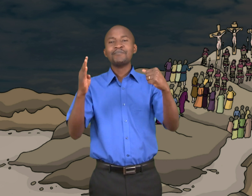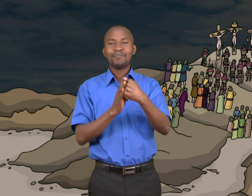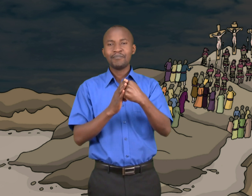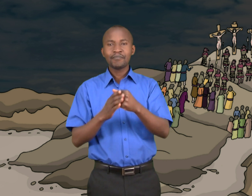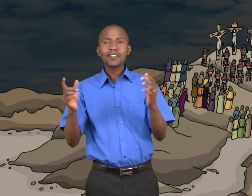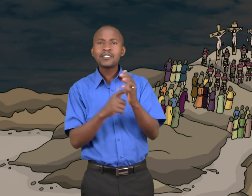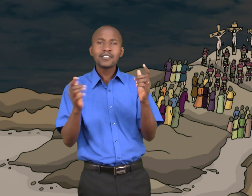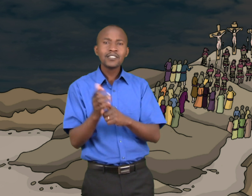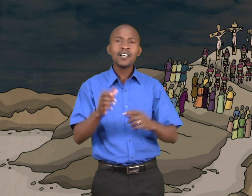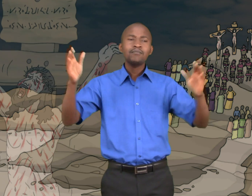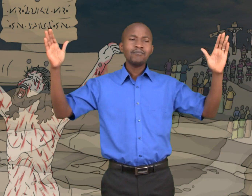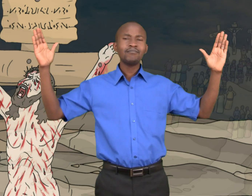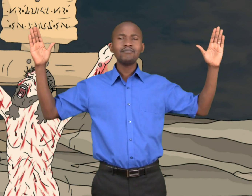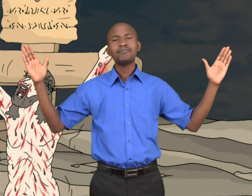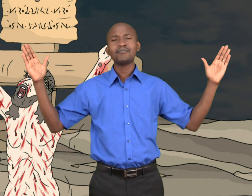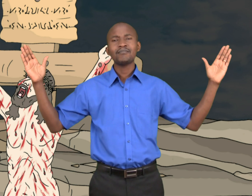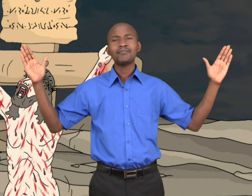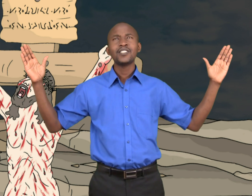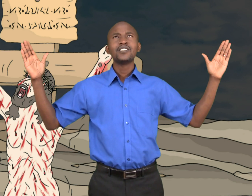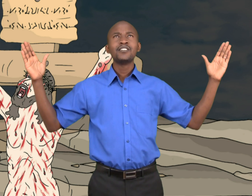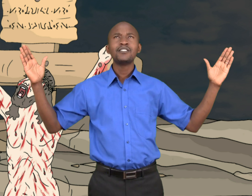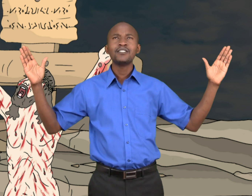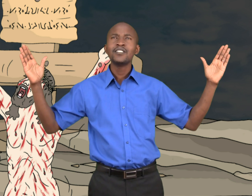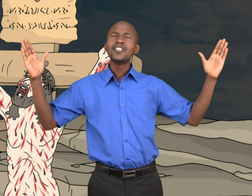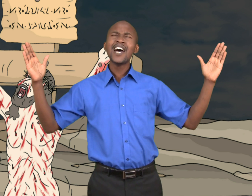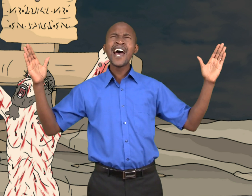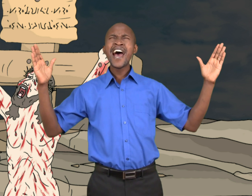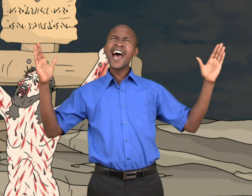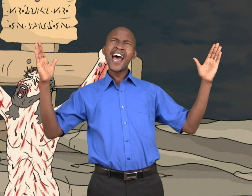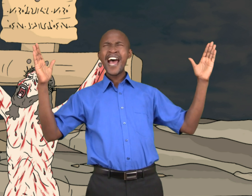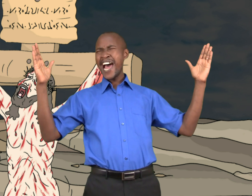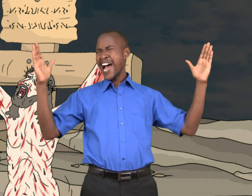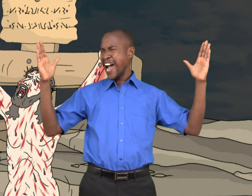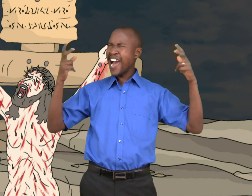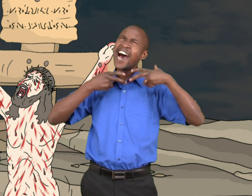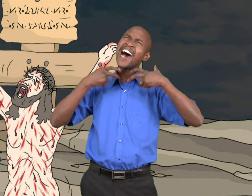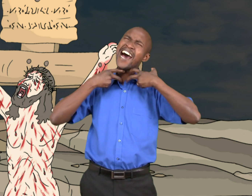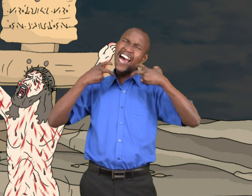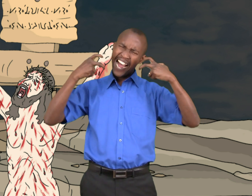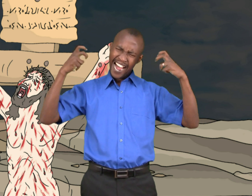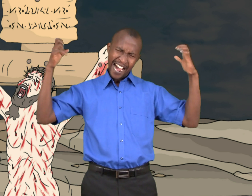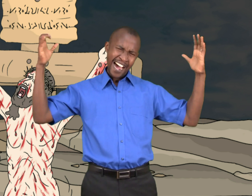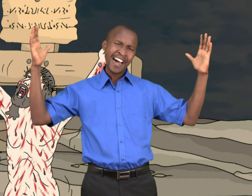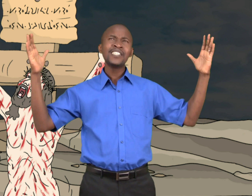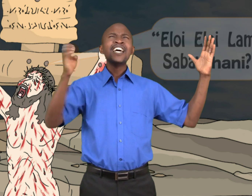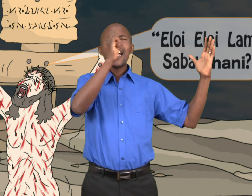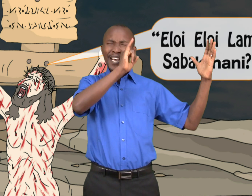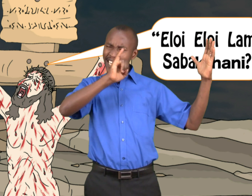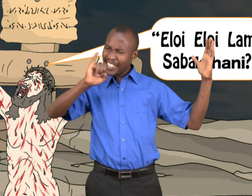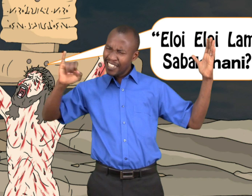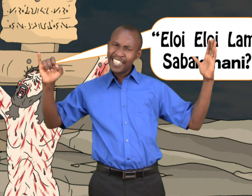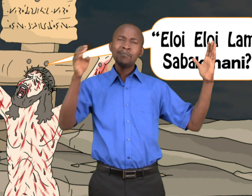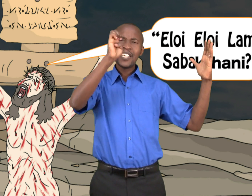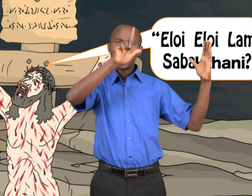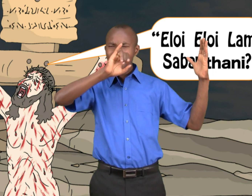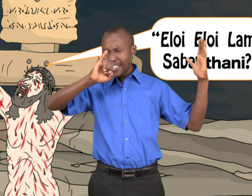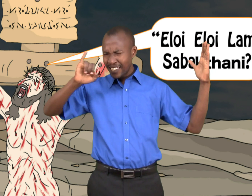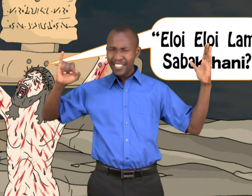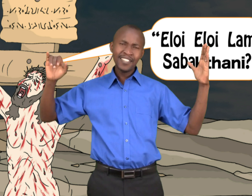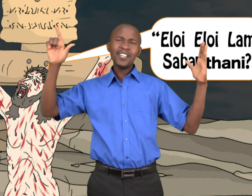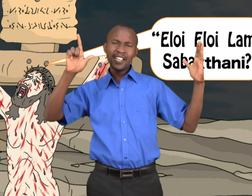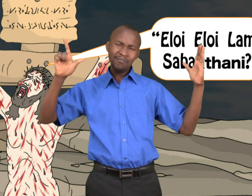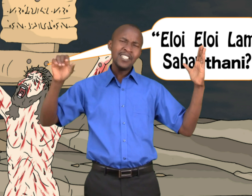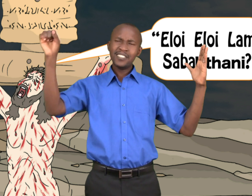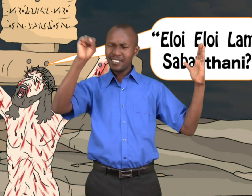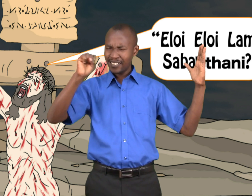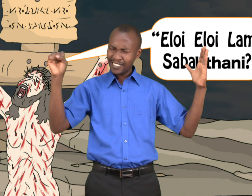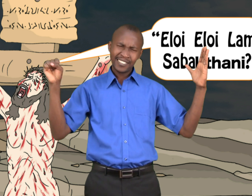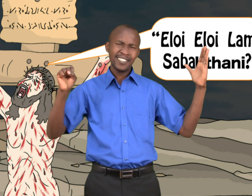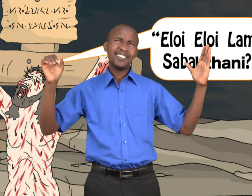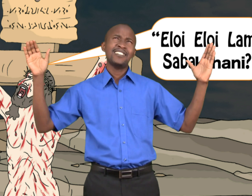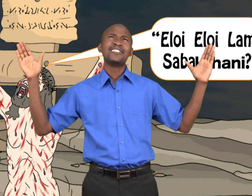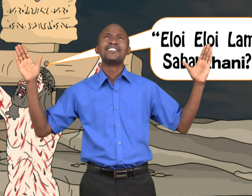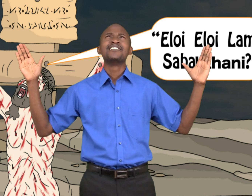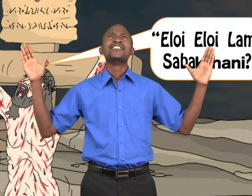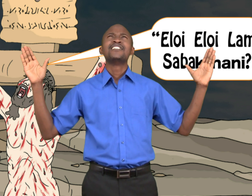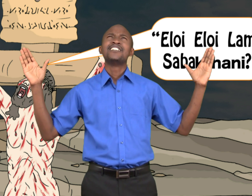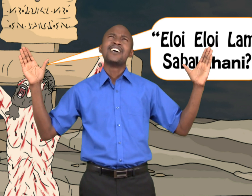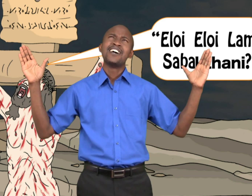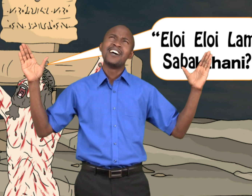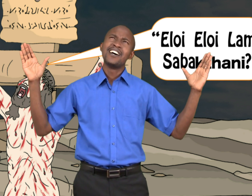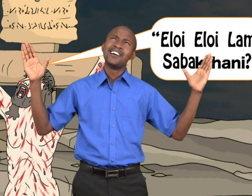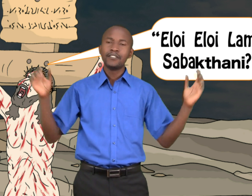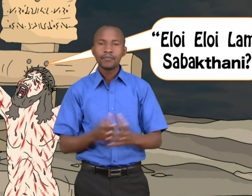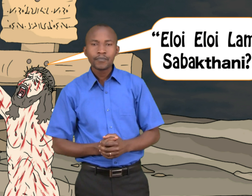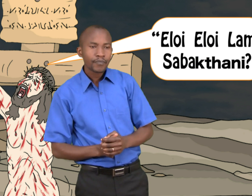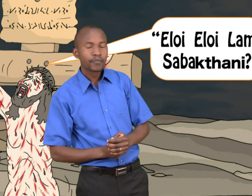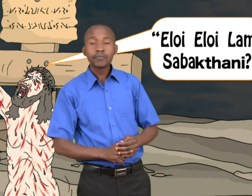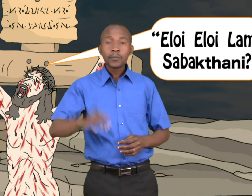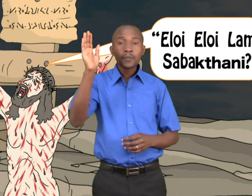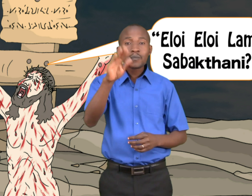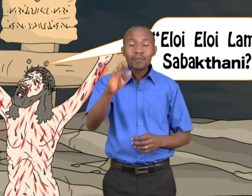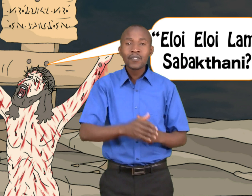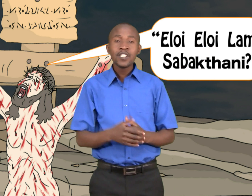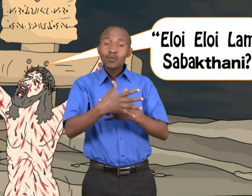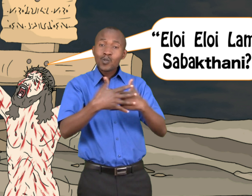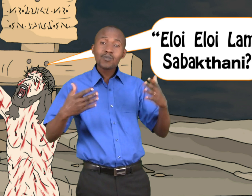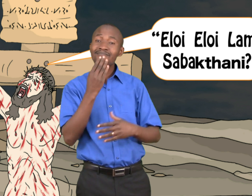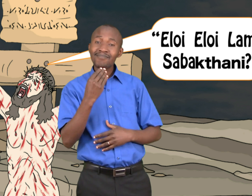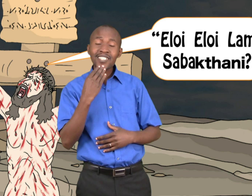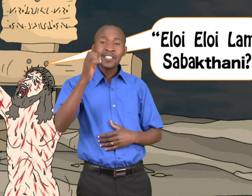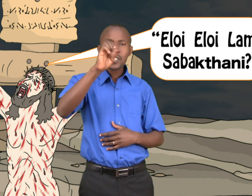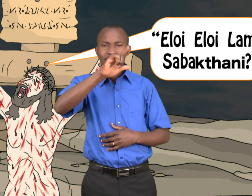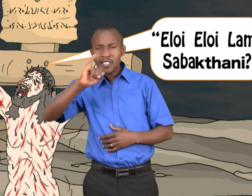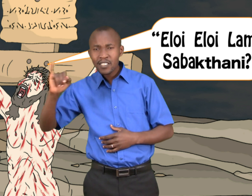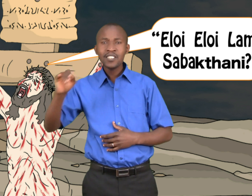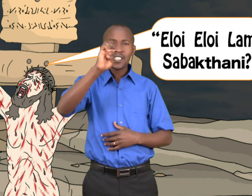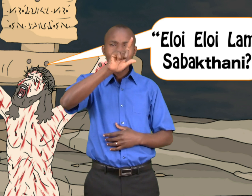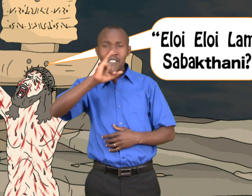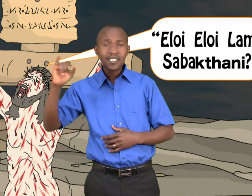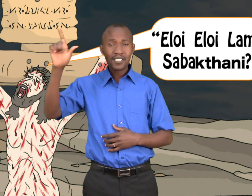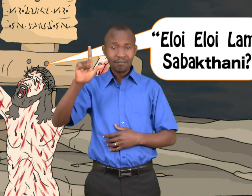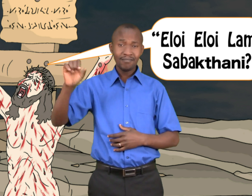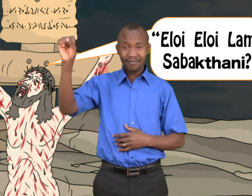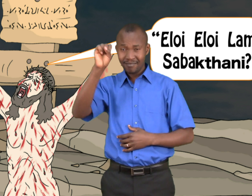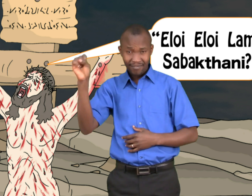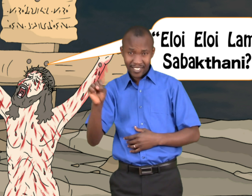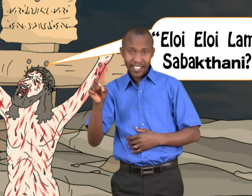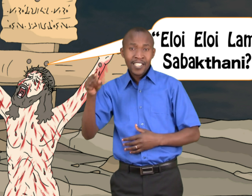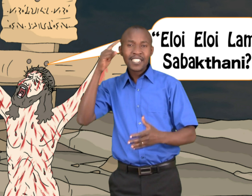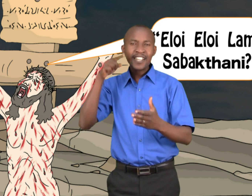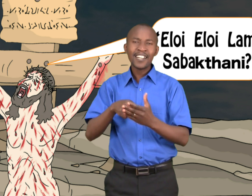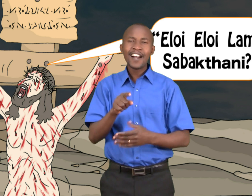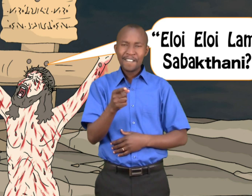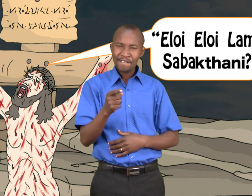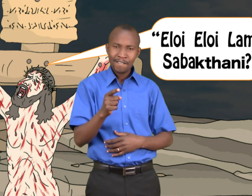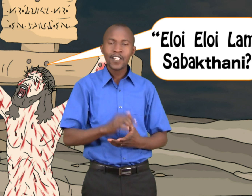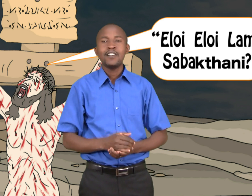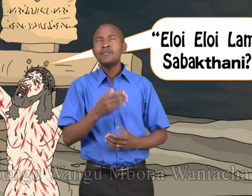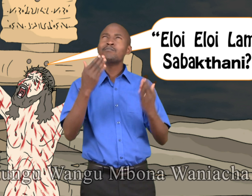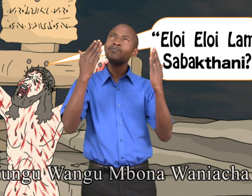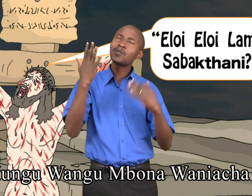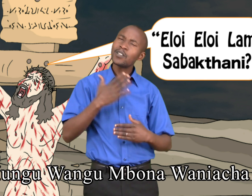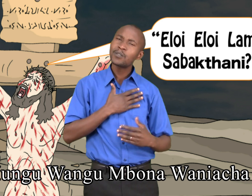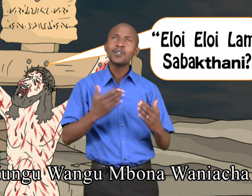About the ninth hour Jesus cried out in a loud voice, “Eli, Eli, lema sabachthani?”